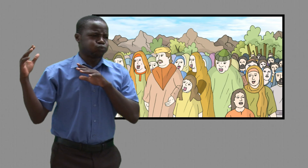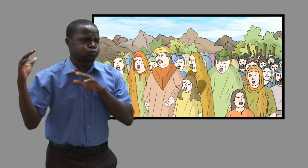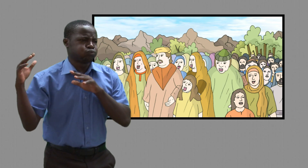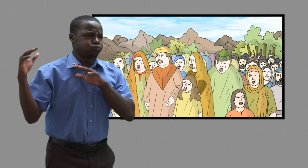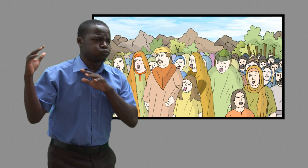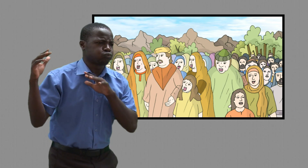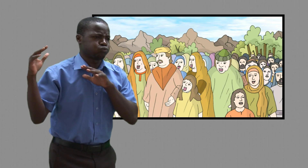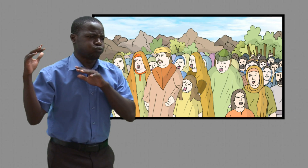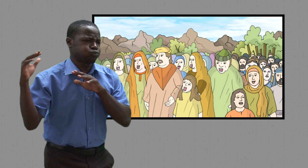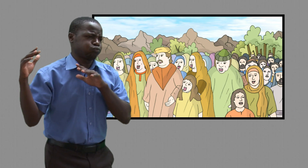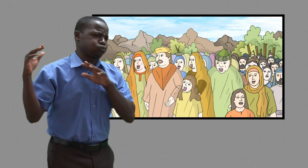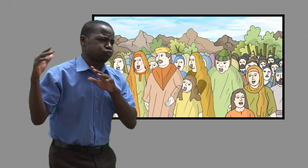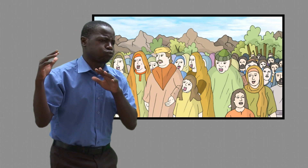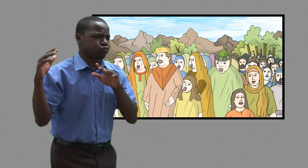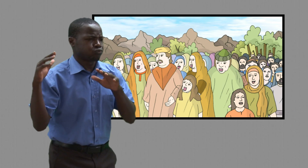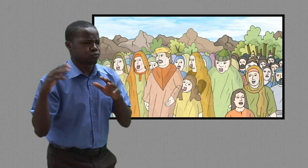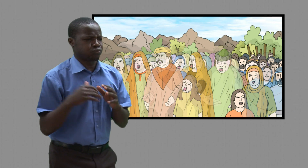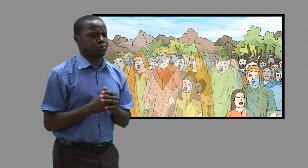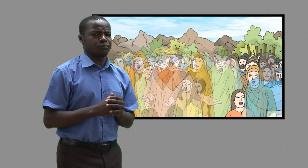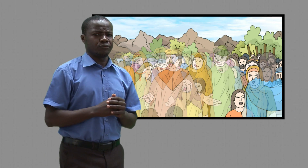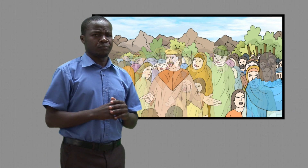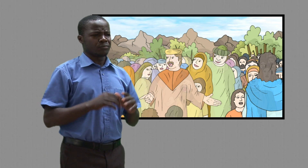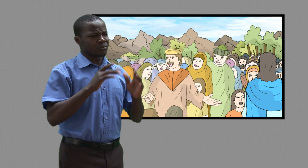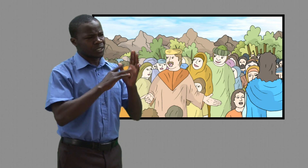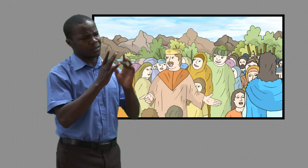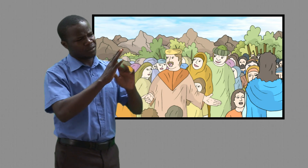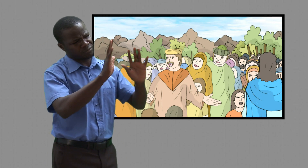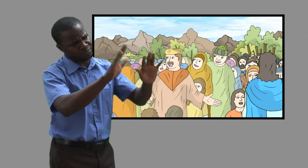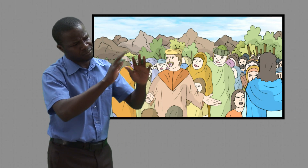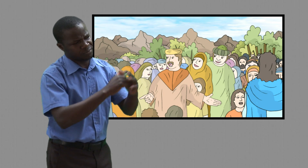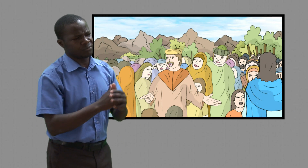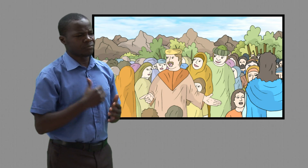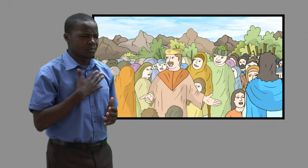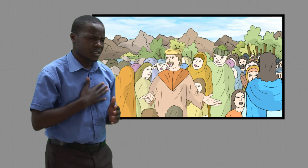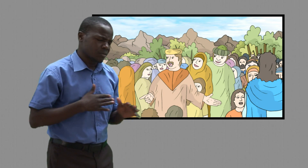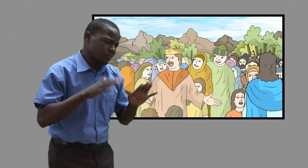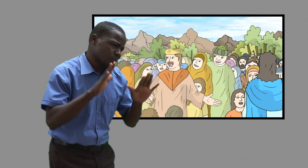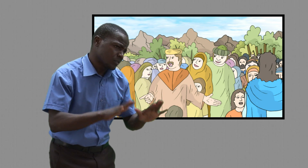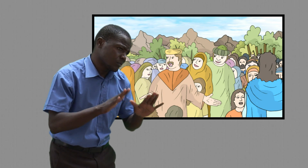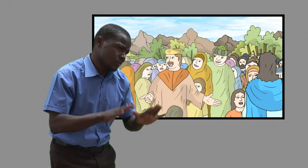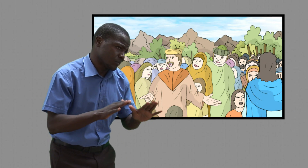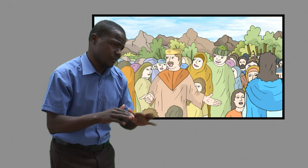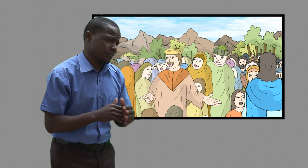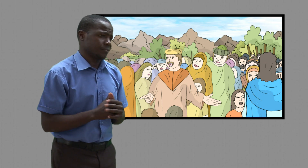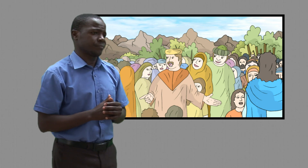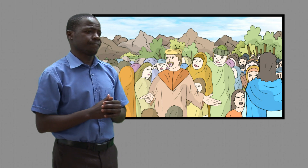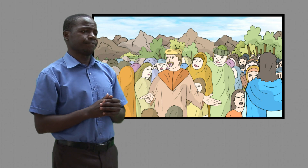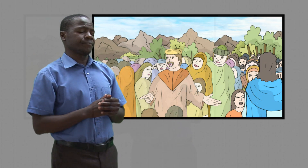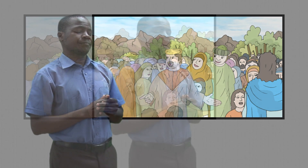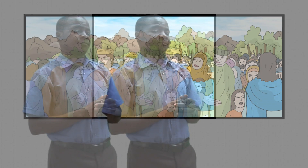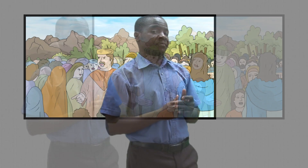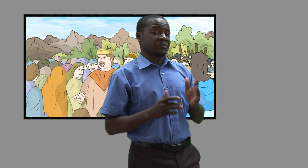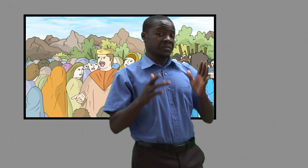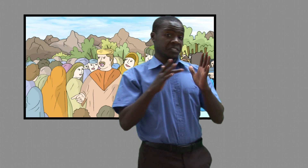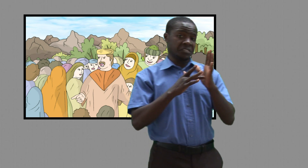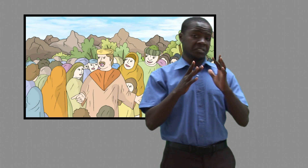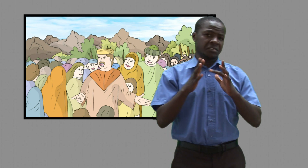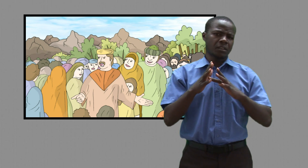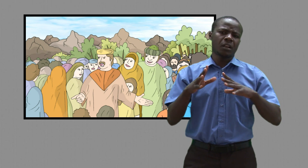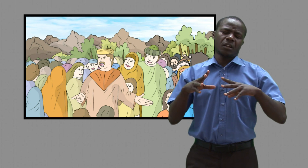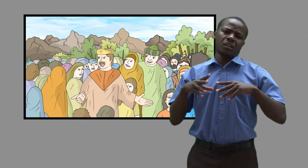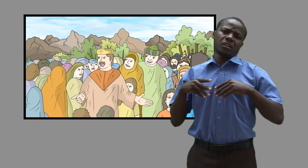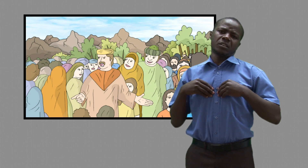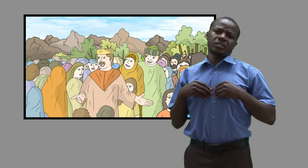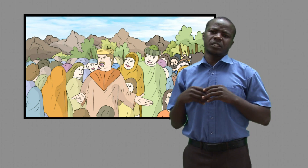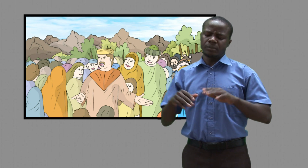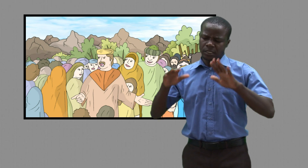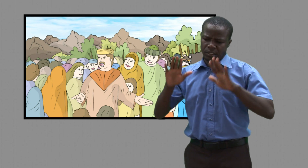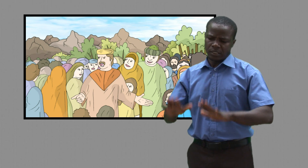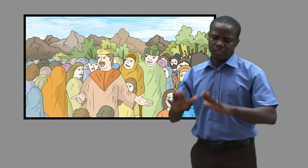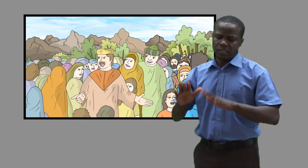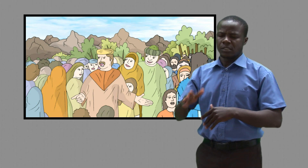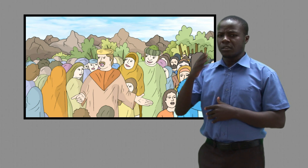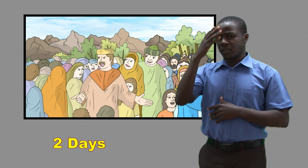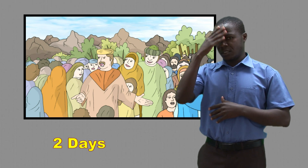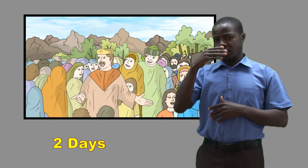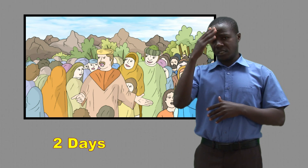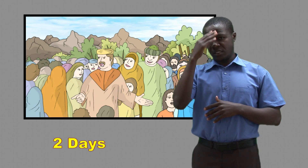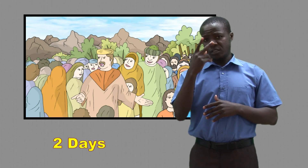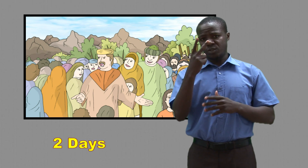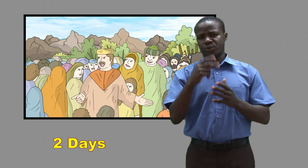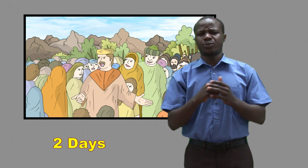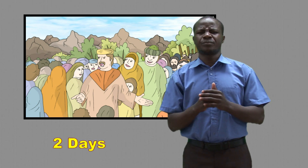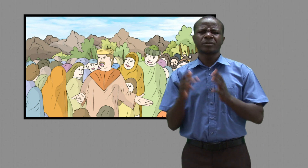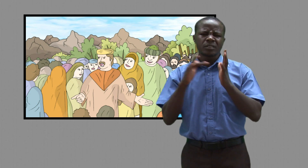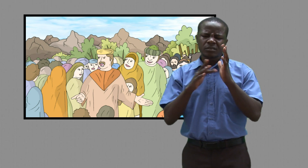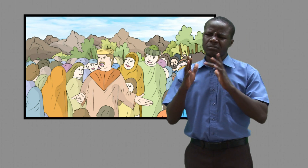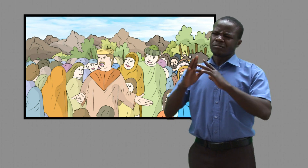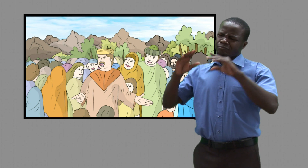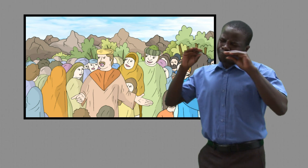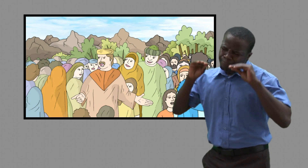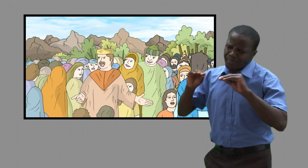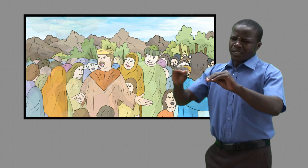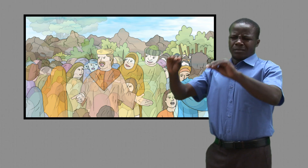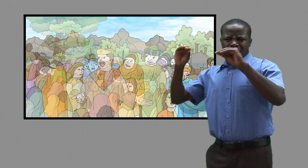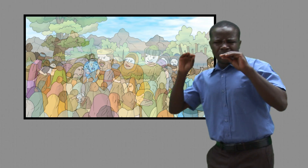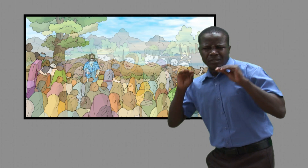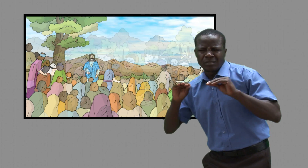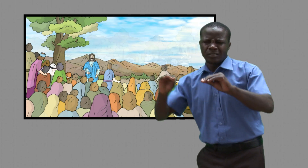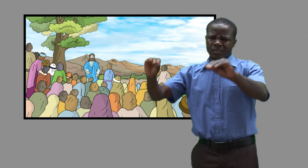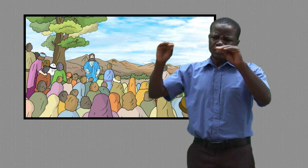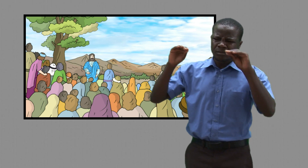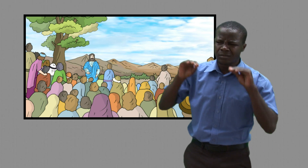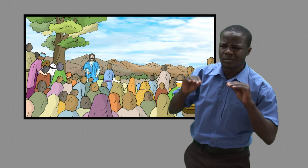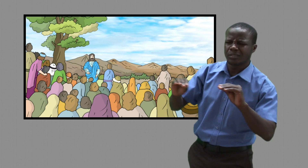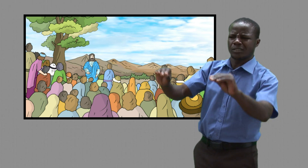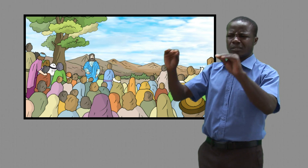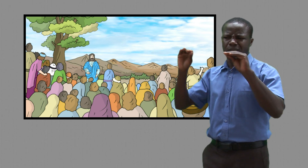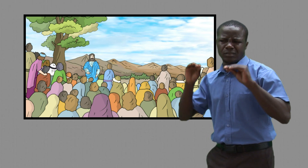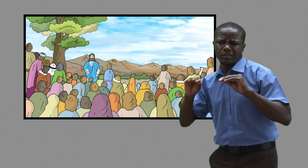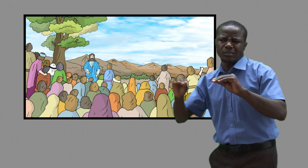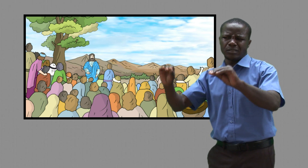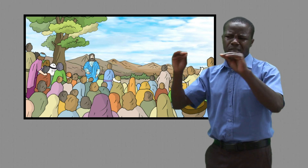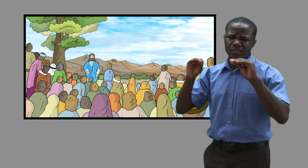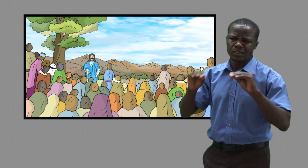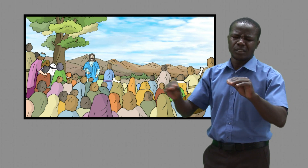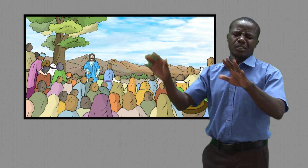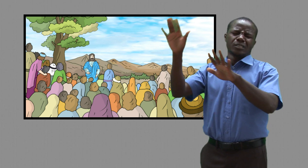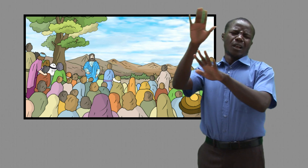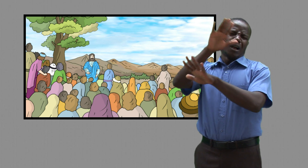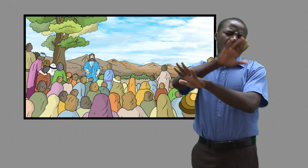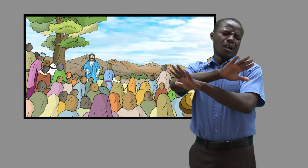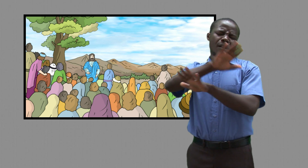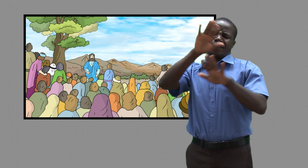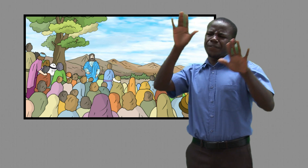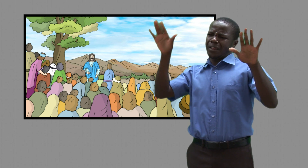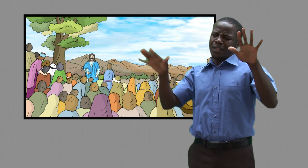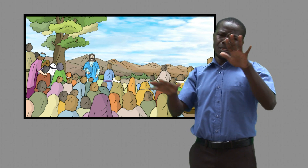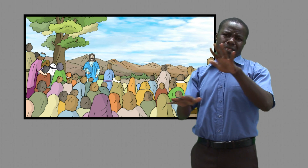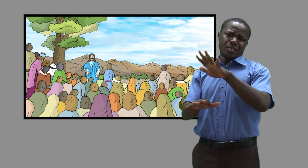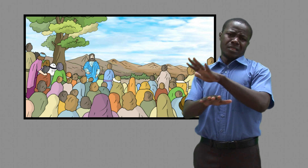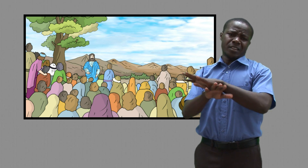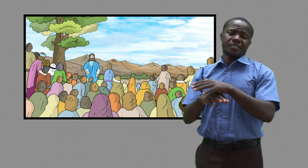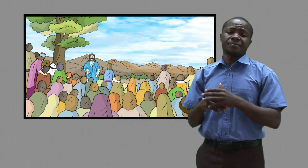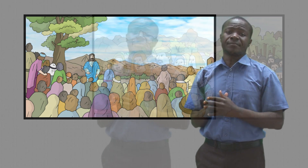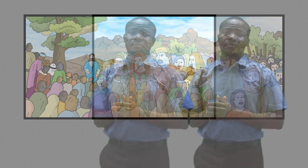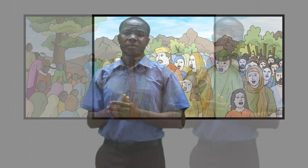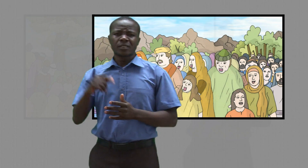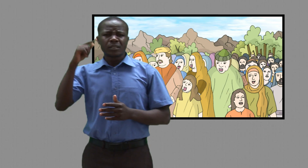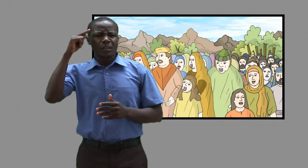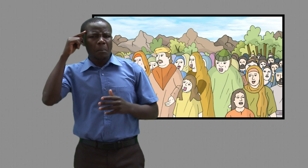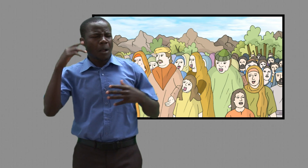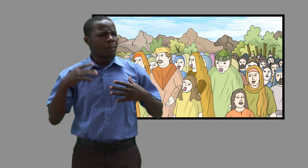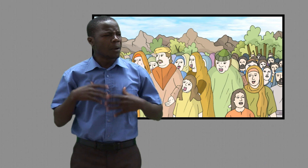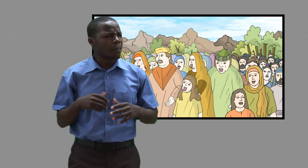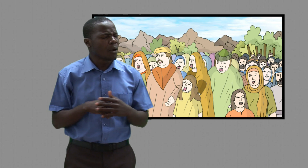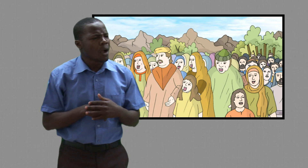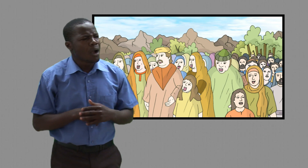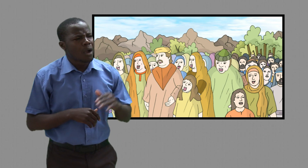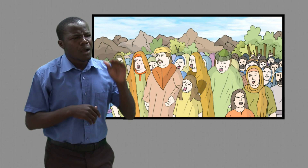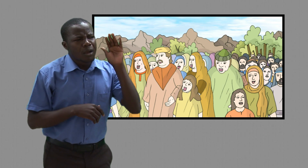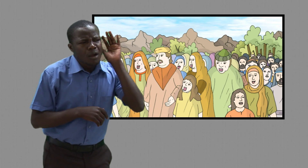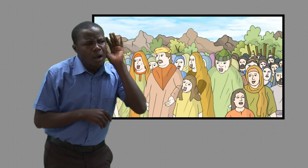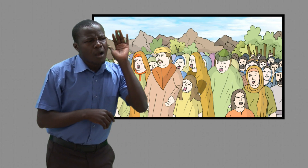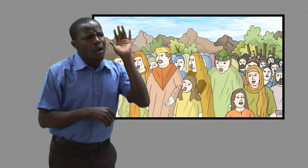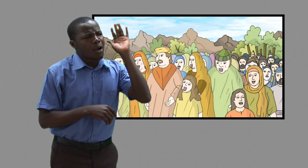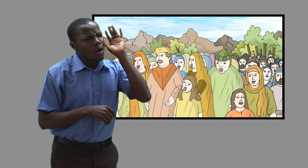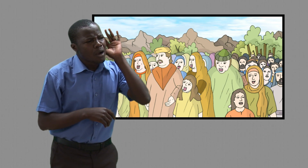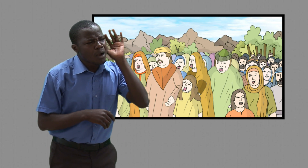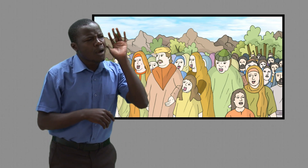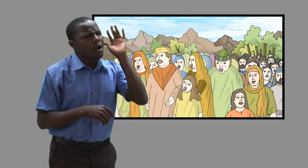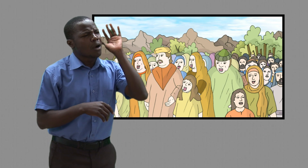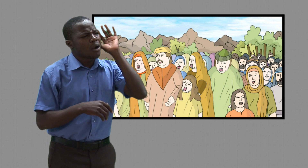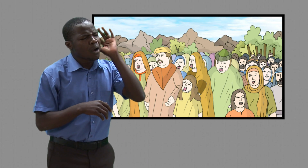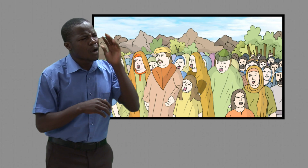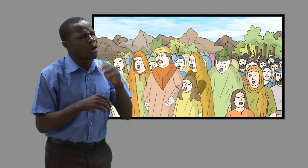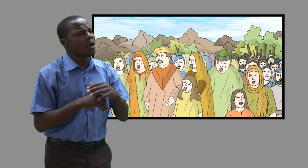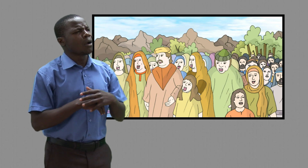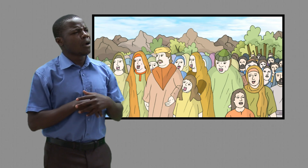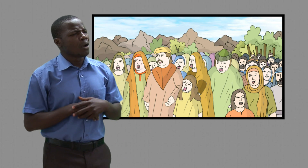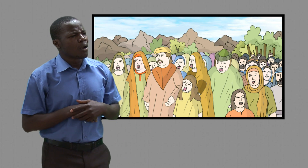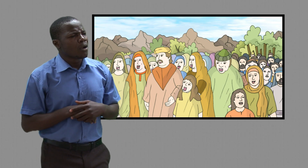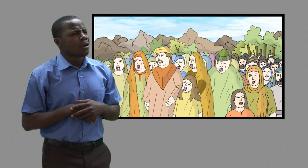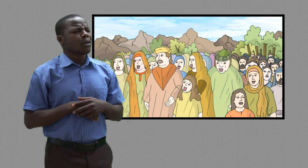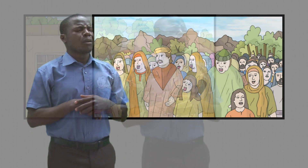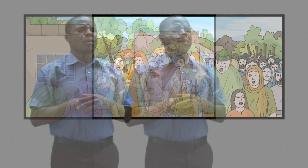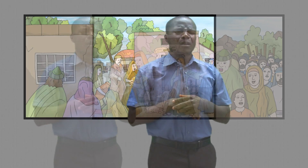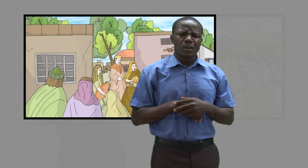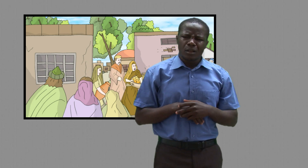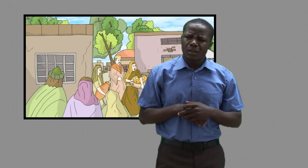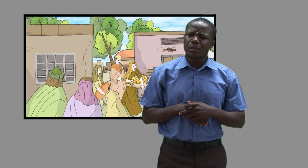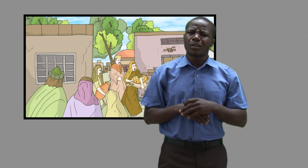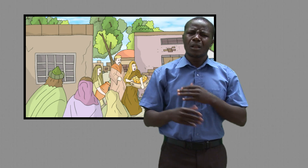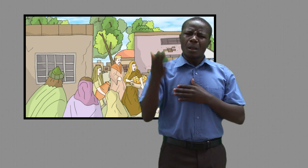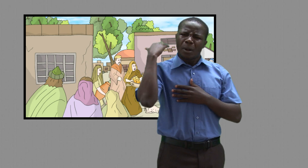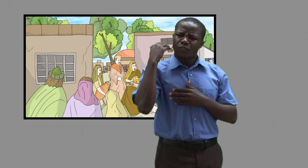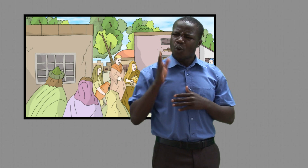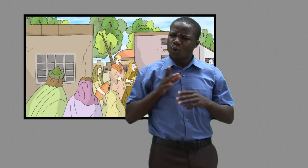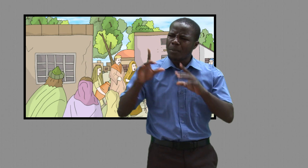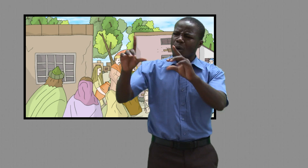So when the Samaritans came to Him, they asked Him to stay with them, and He stayed two days. And many more believed because of His message.